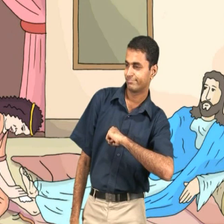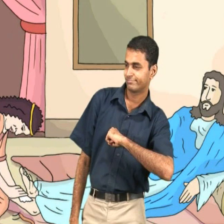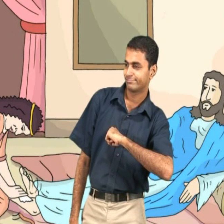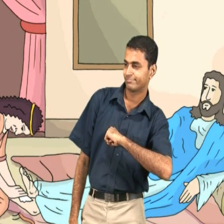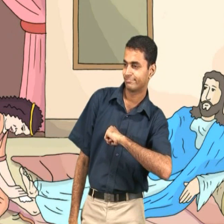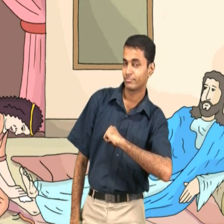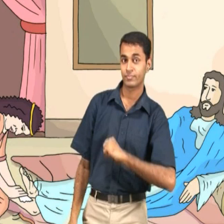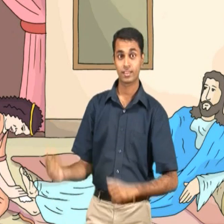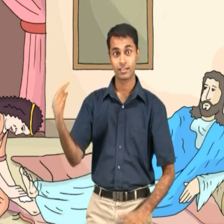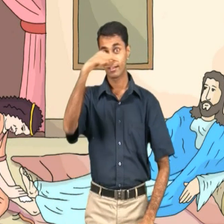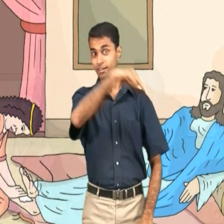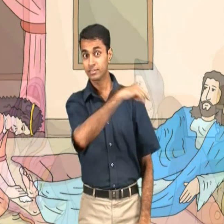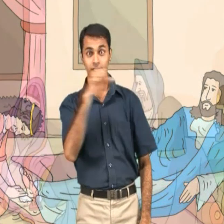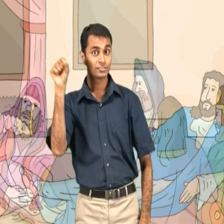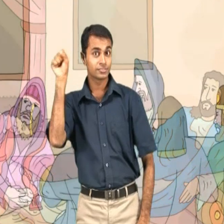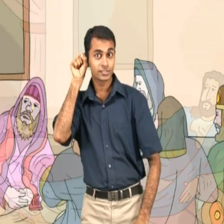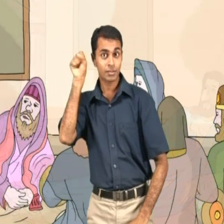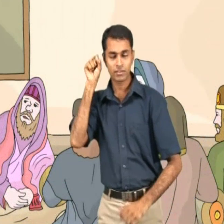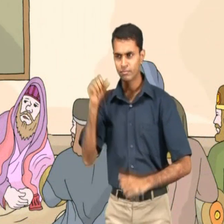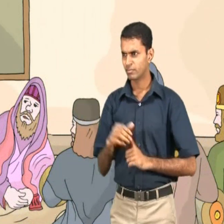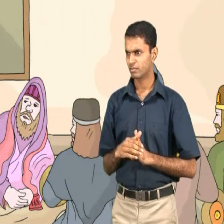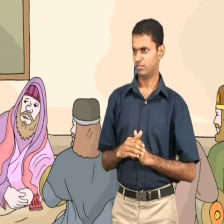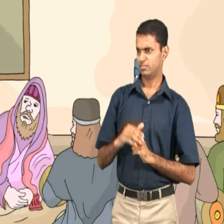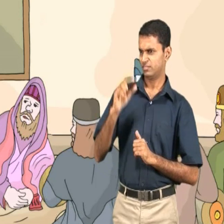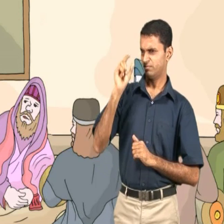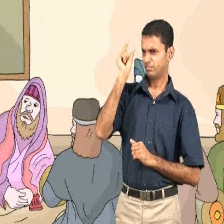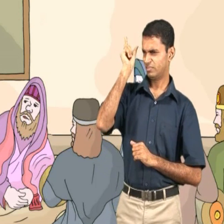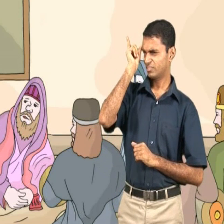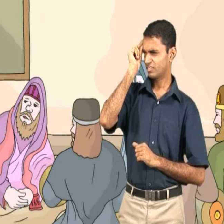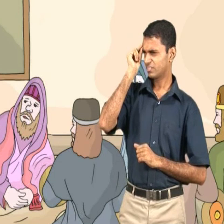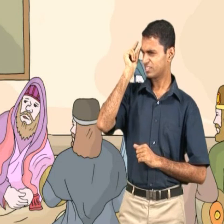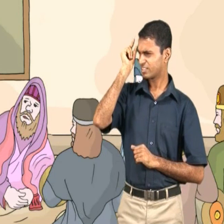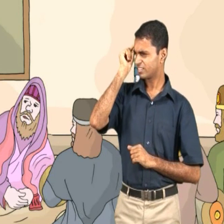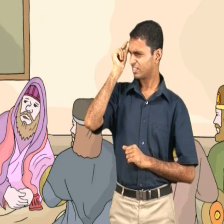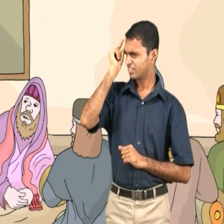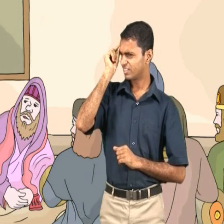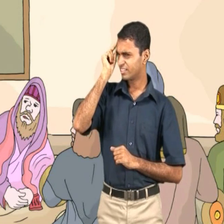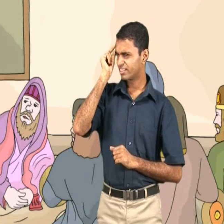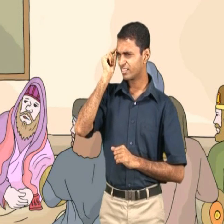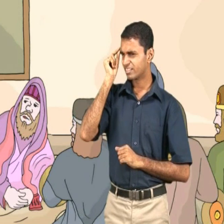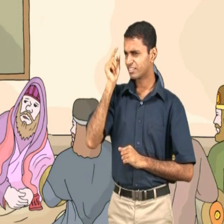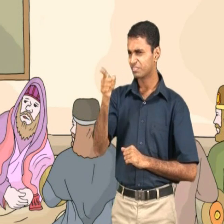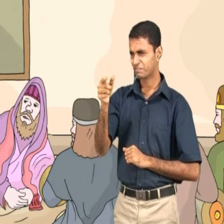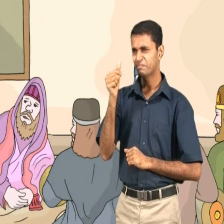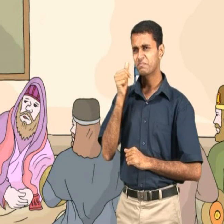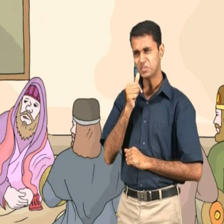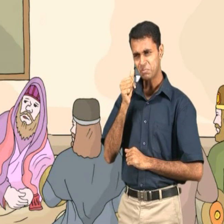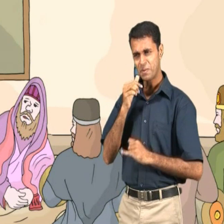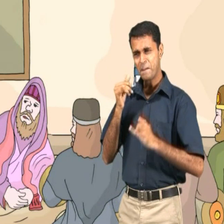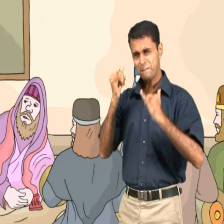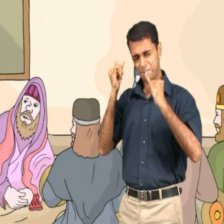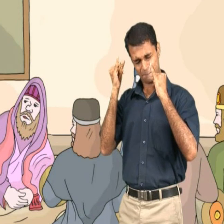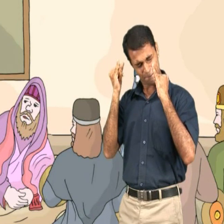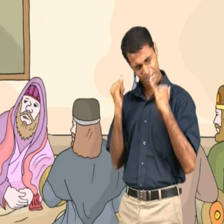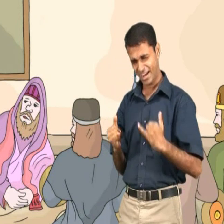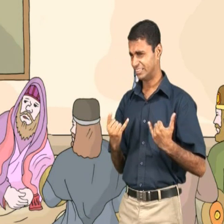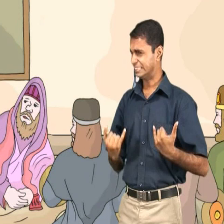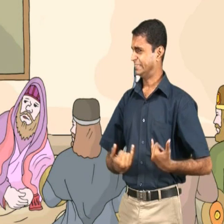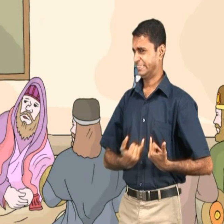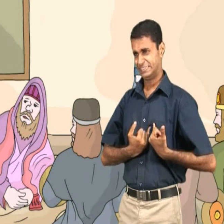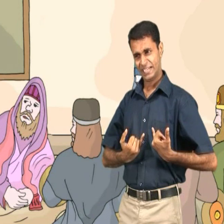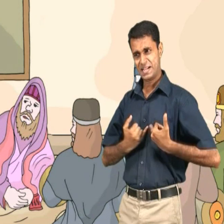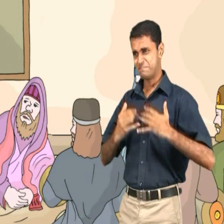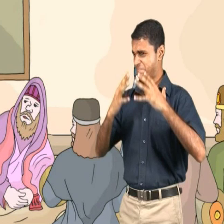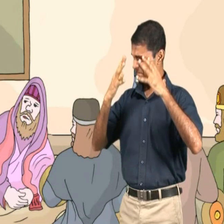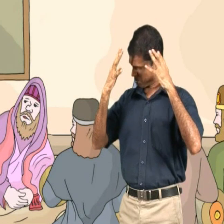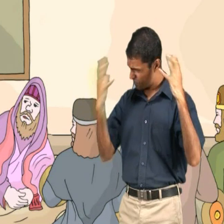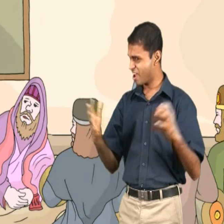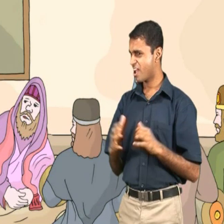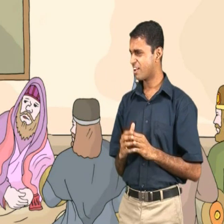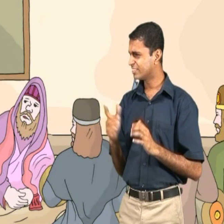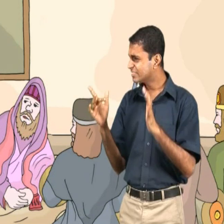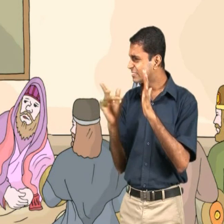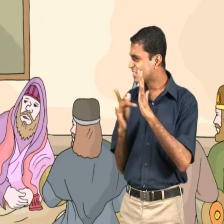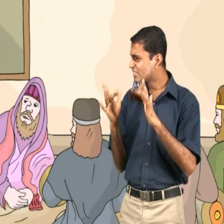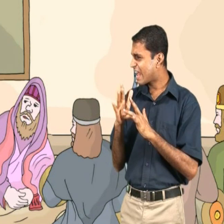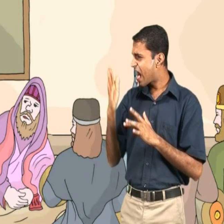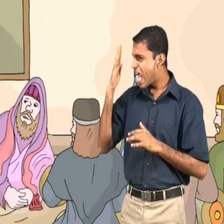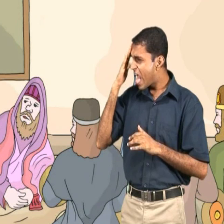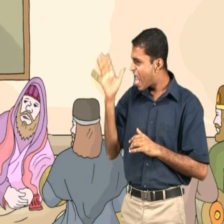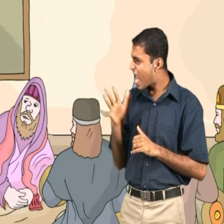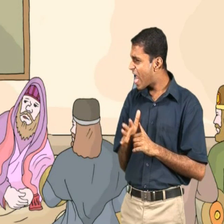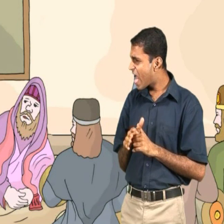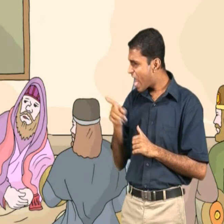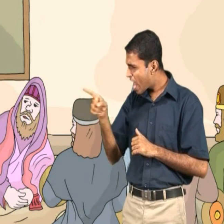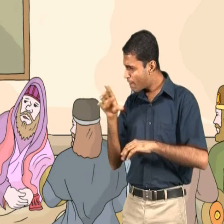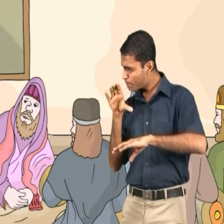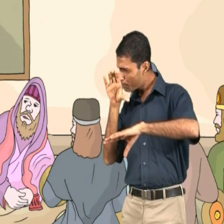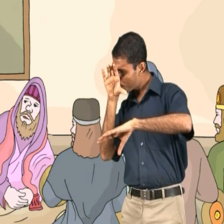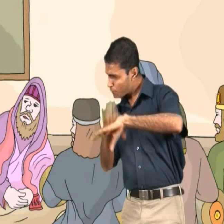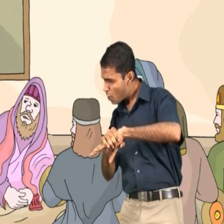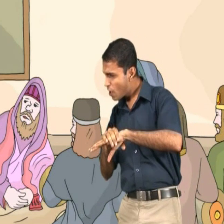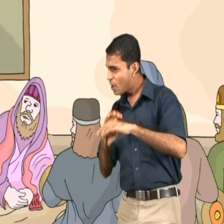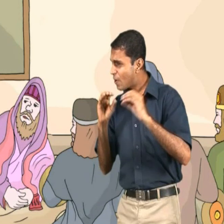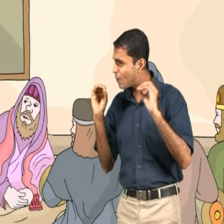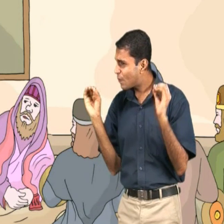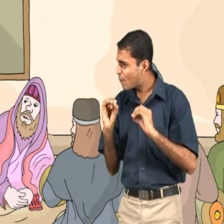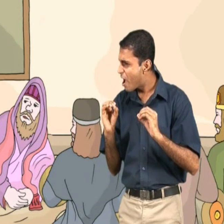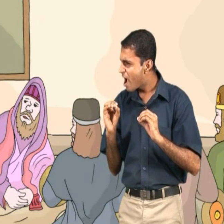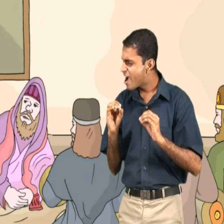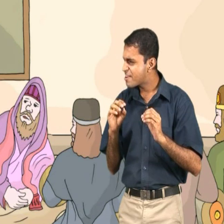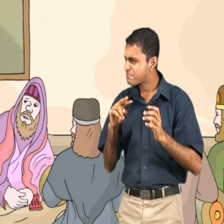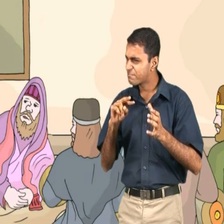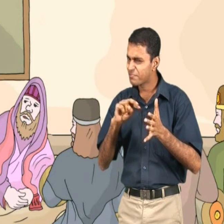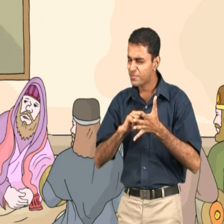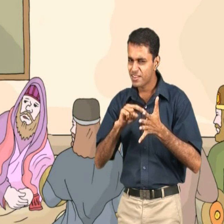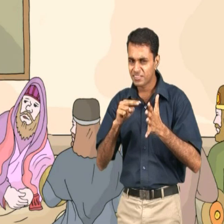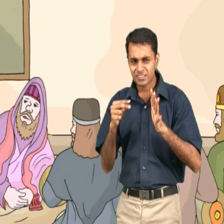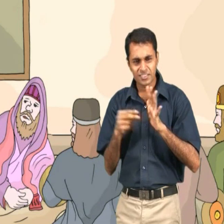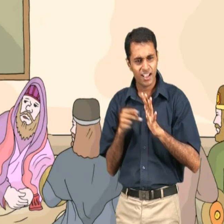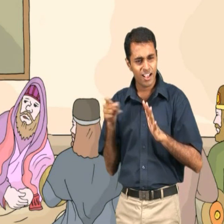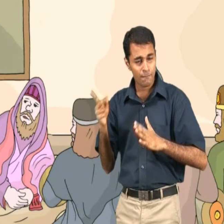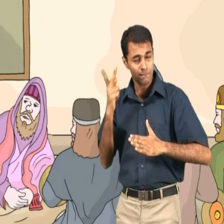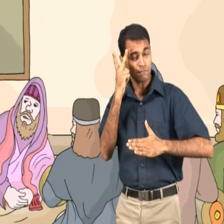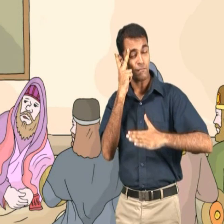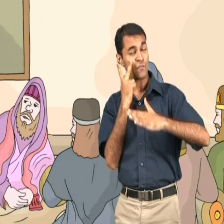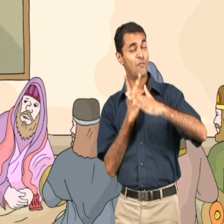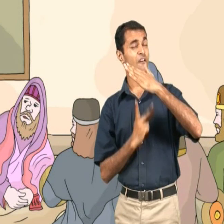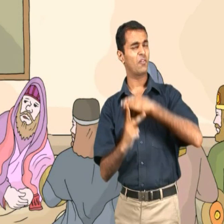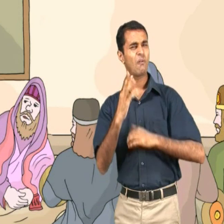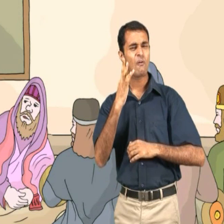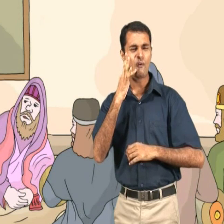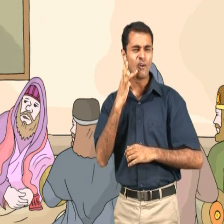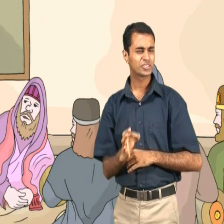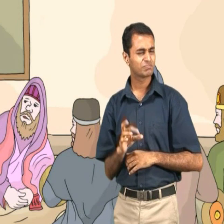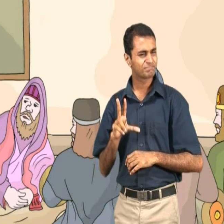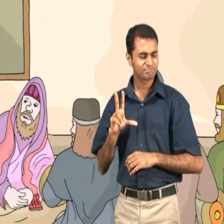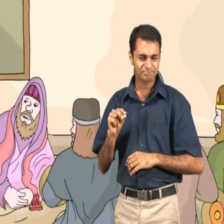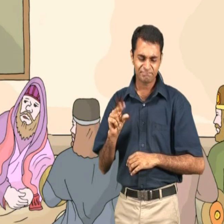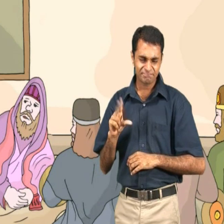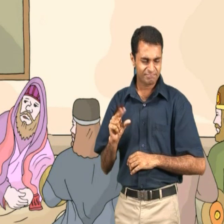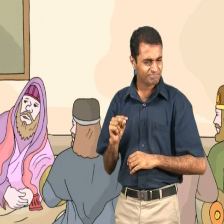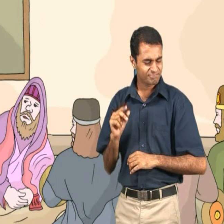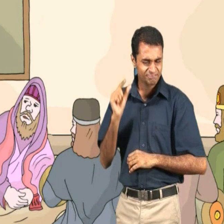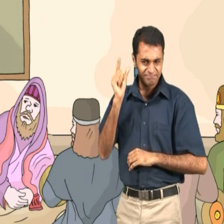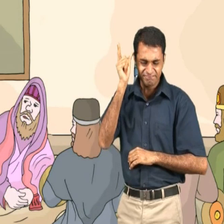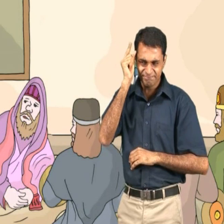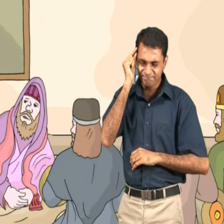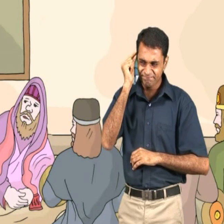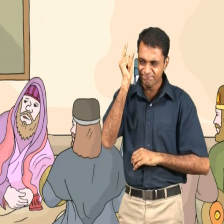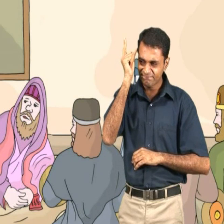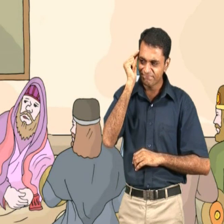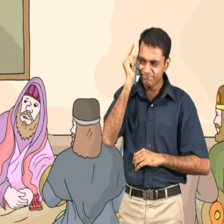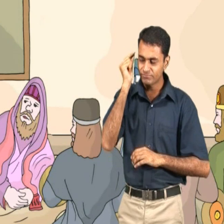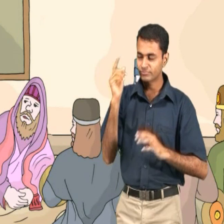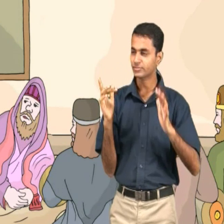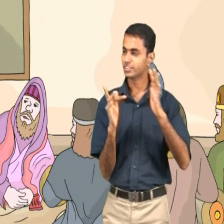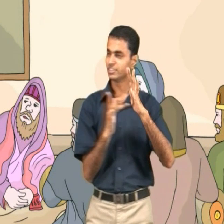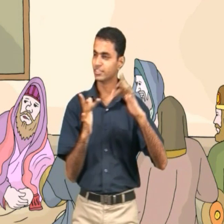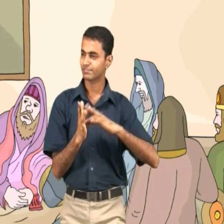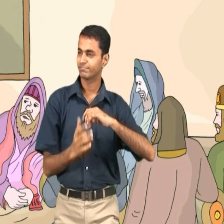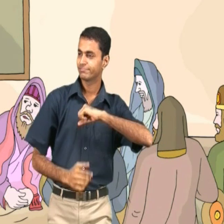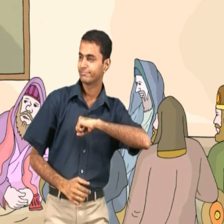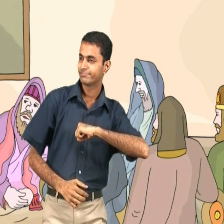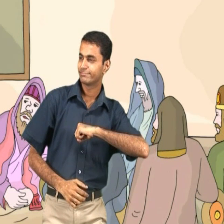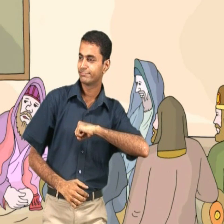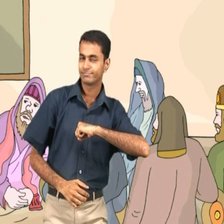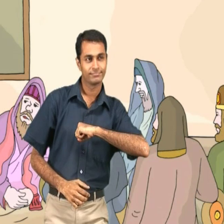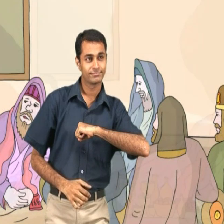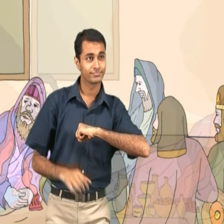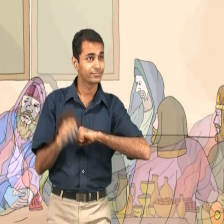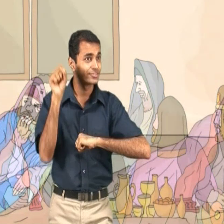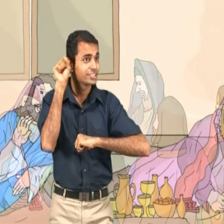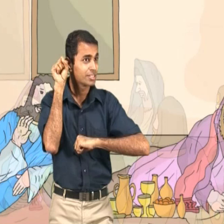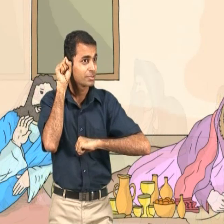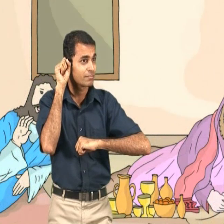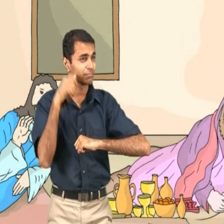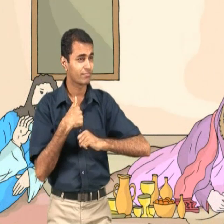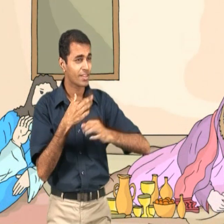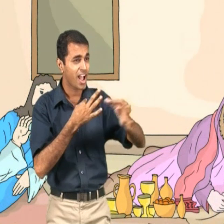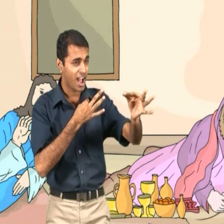When the Pharisee who had invited Jesus saw this, he said to himself, “If this man were a prophet, He would know who this is and what kind of woman is touching Him—for she is a sinner!”